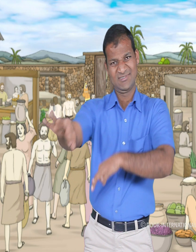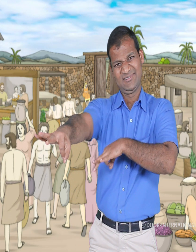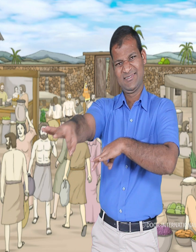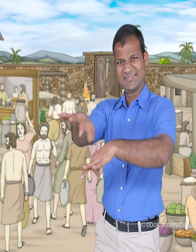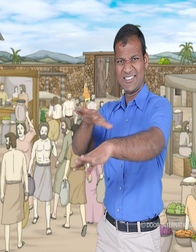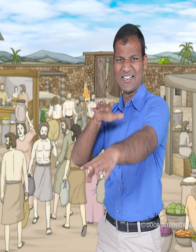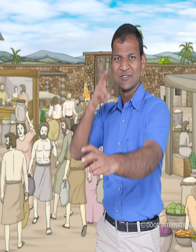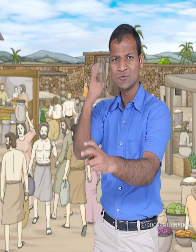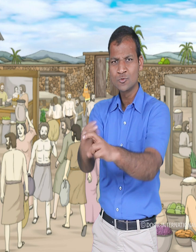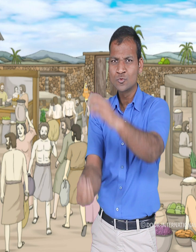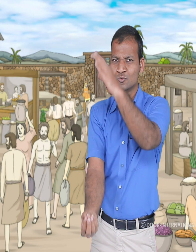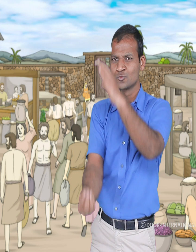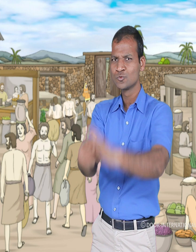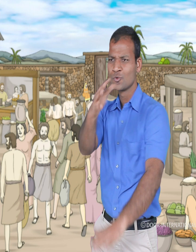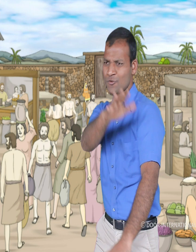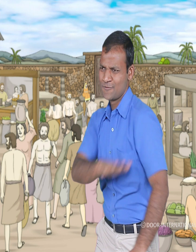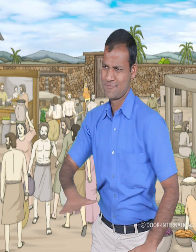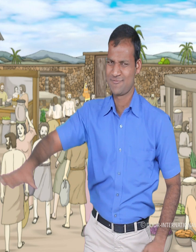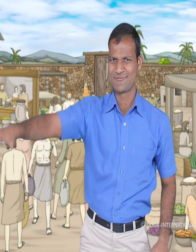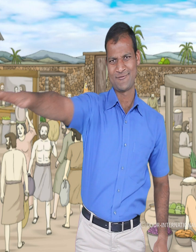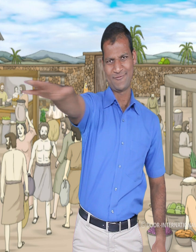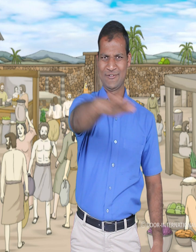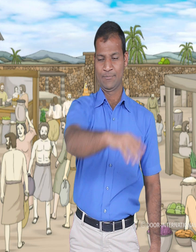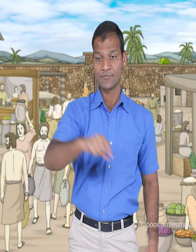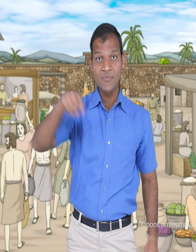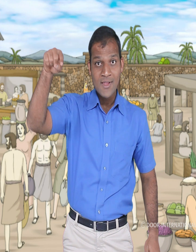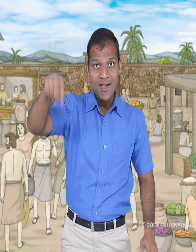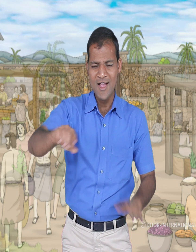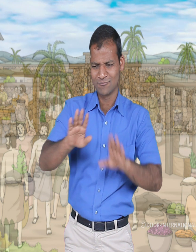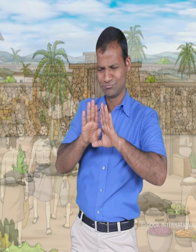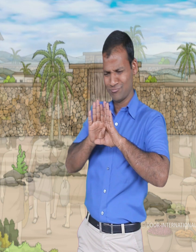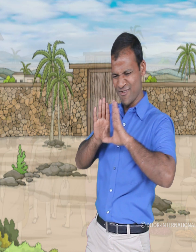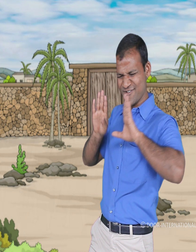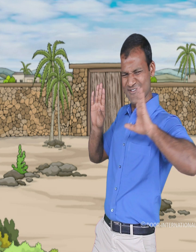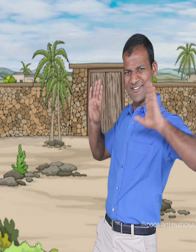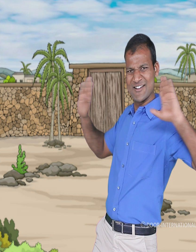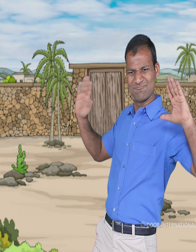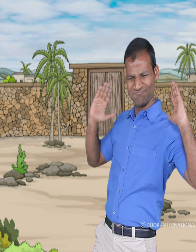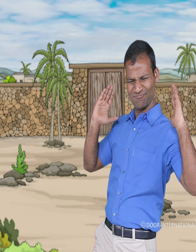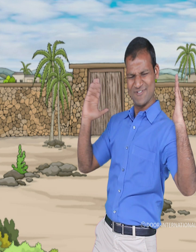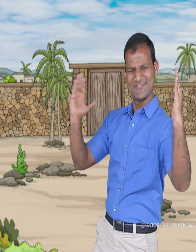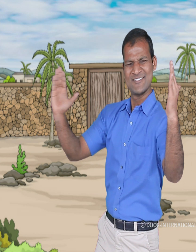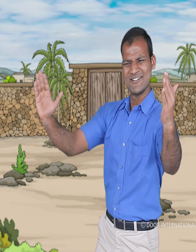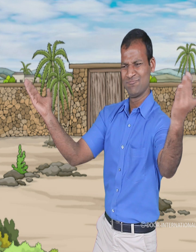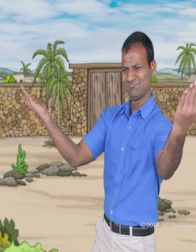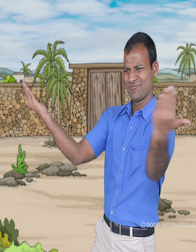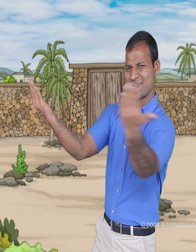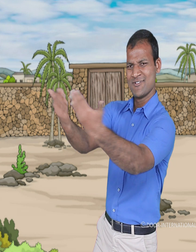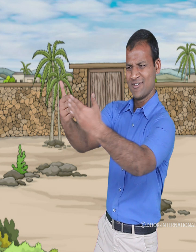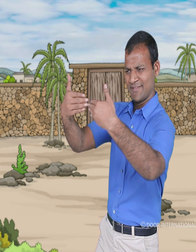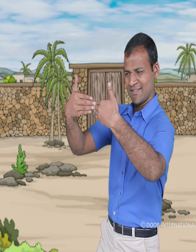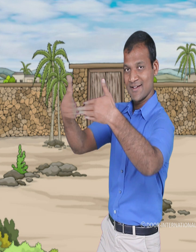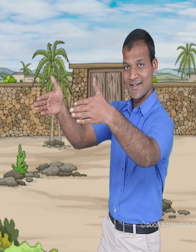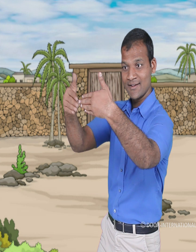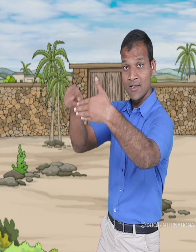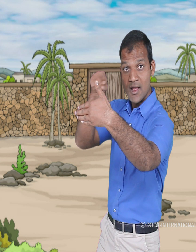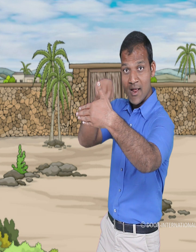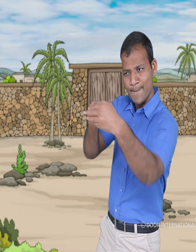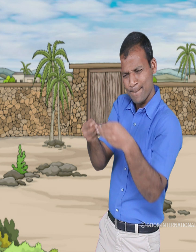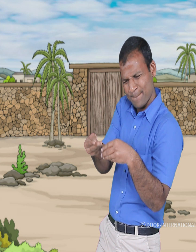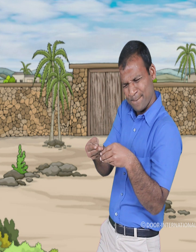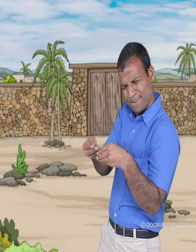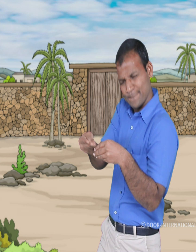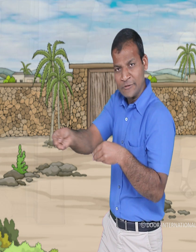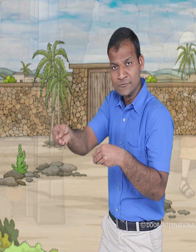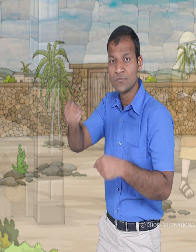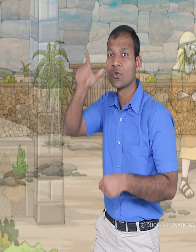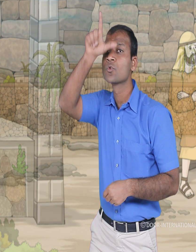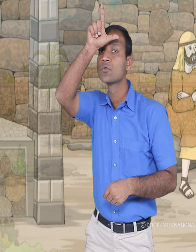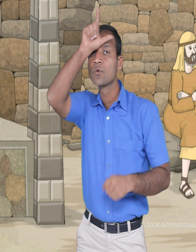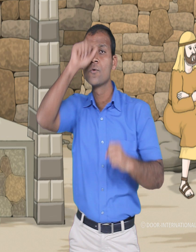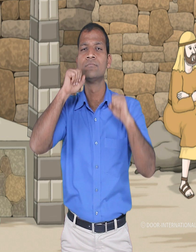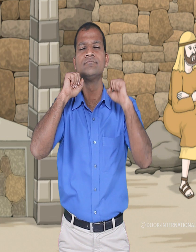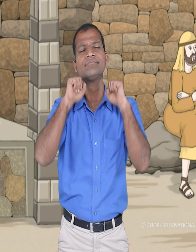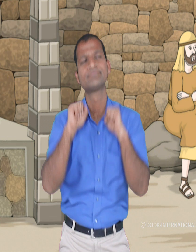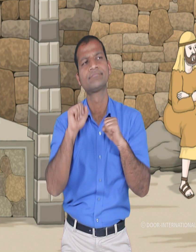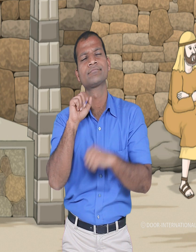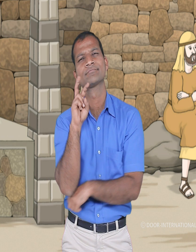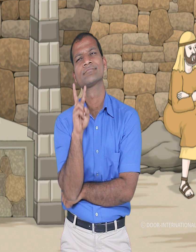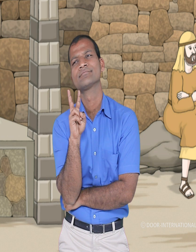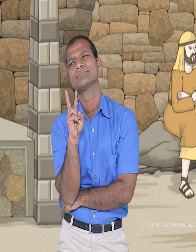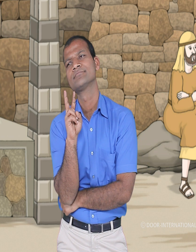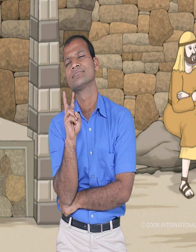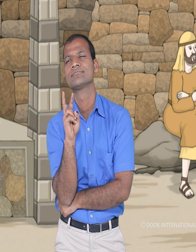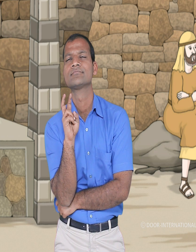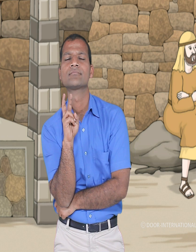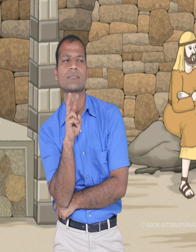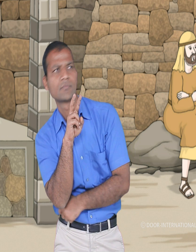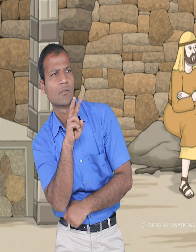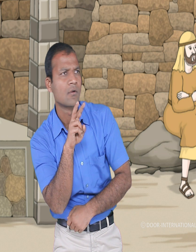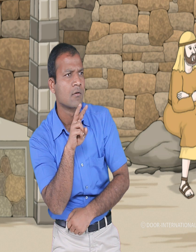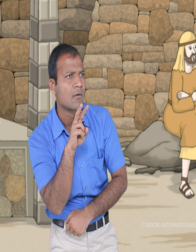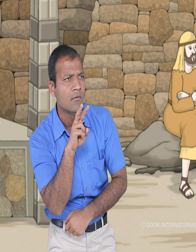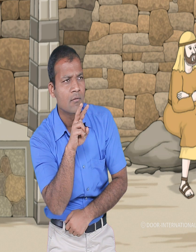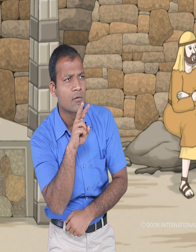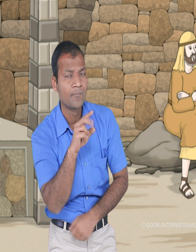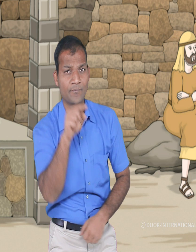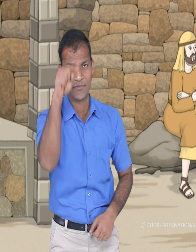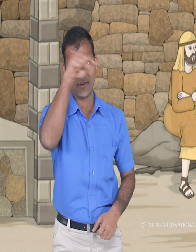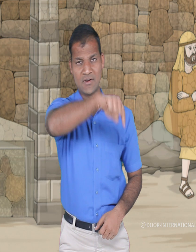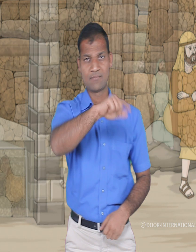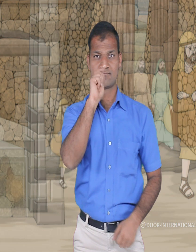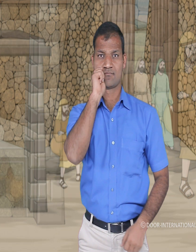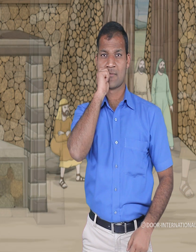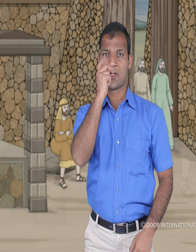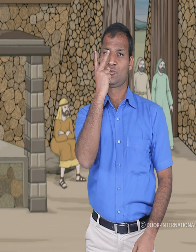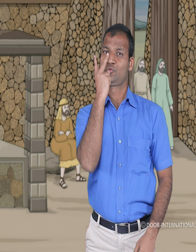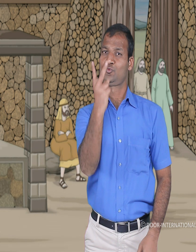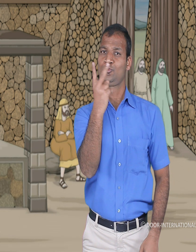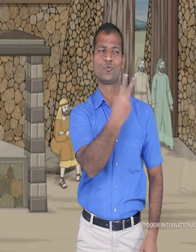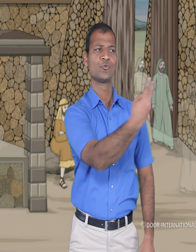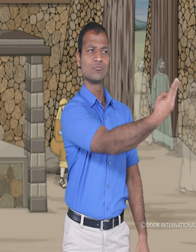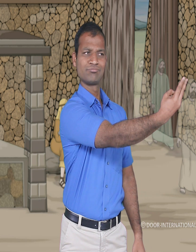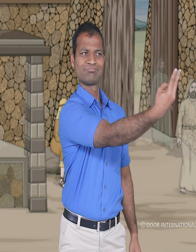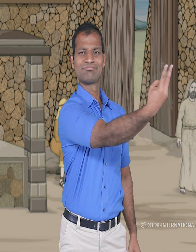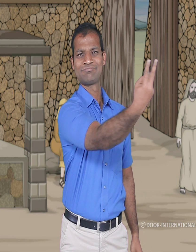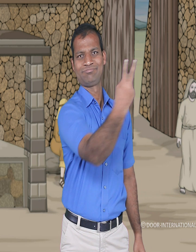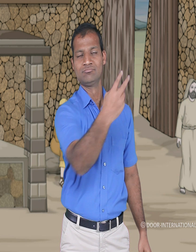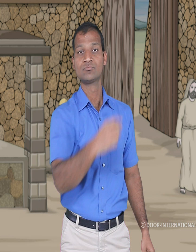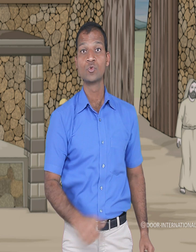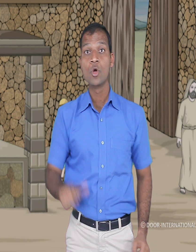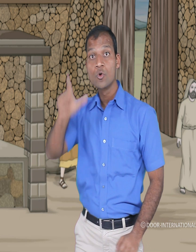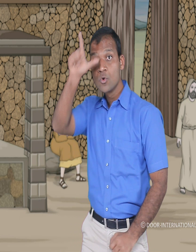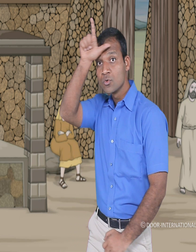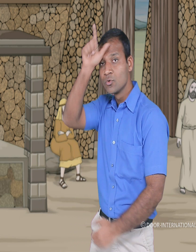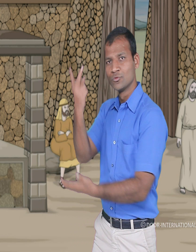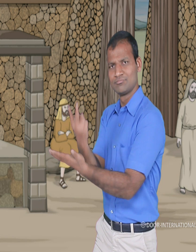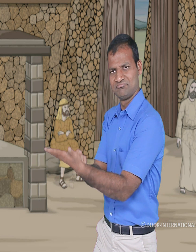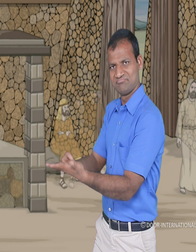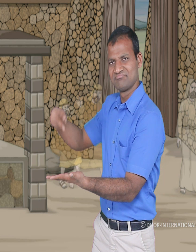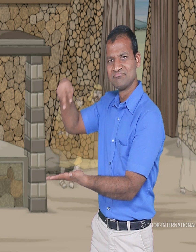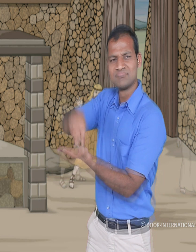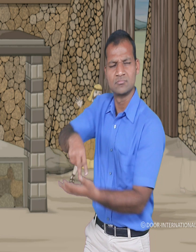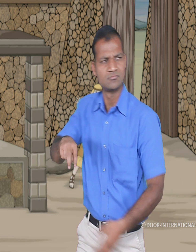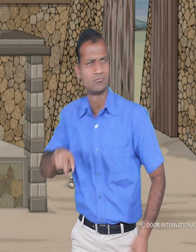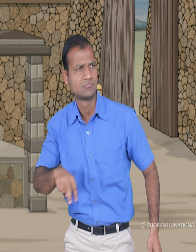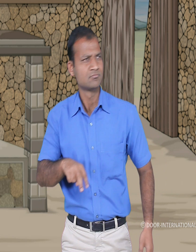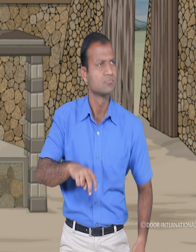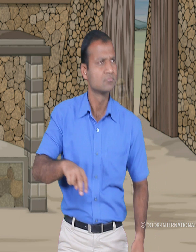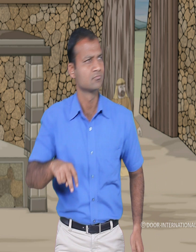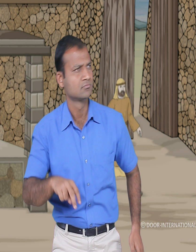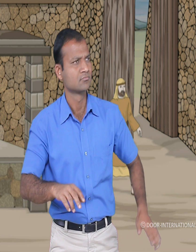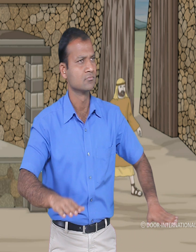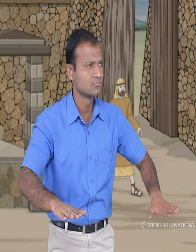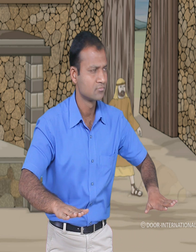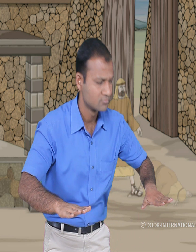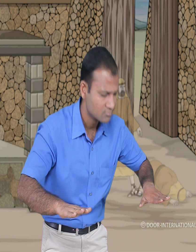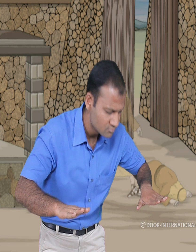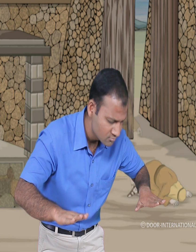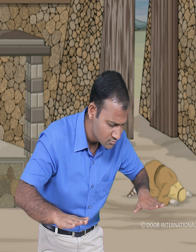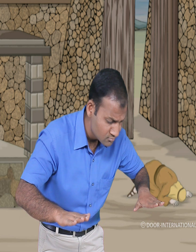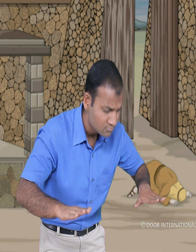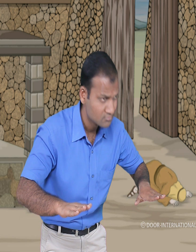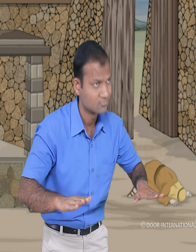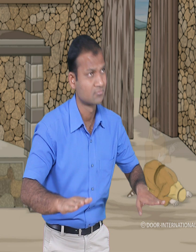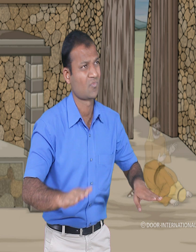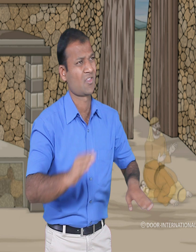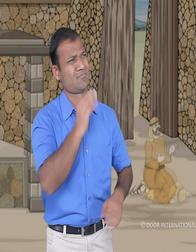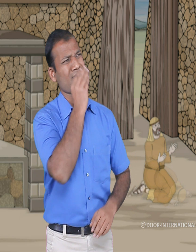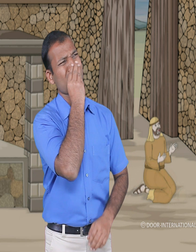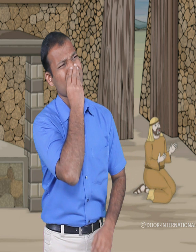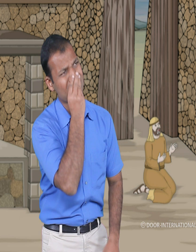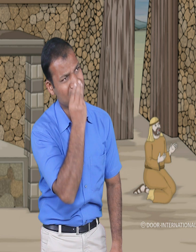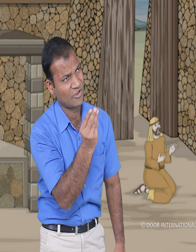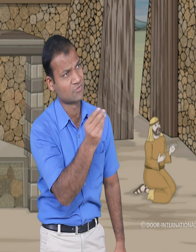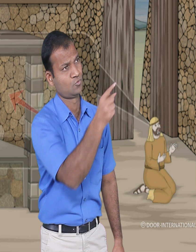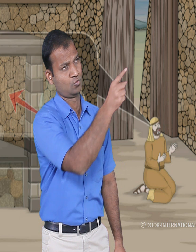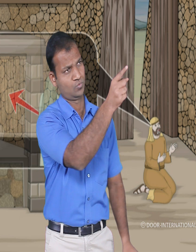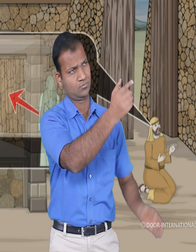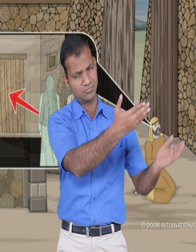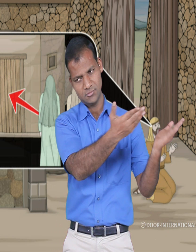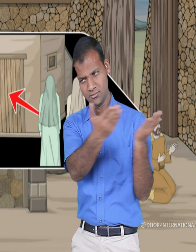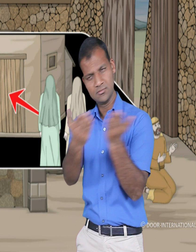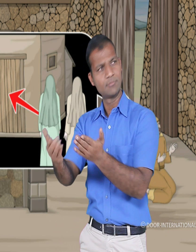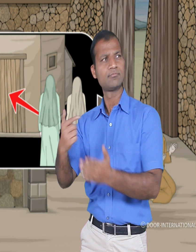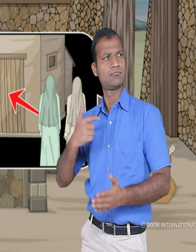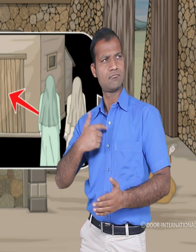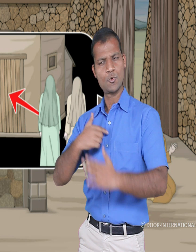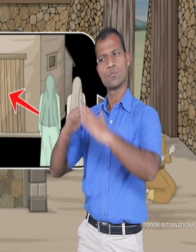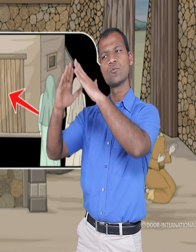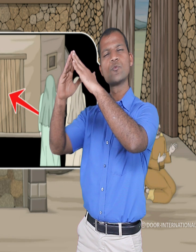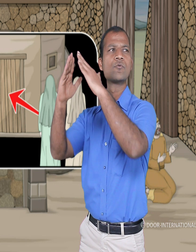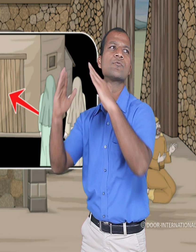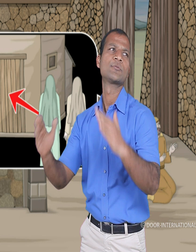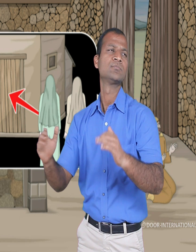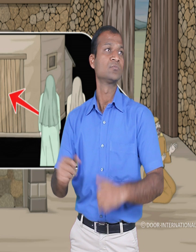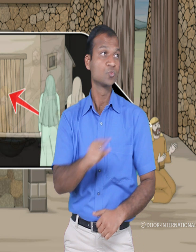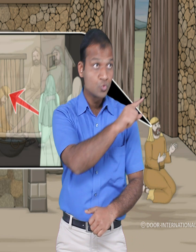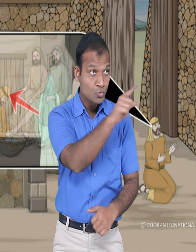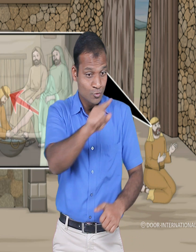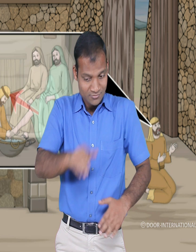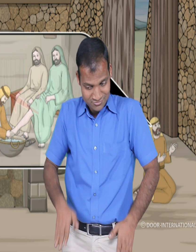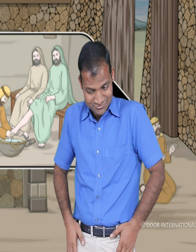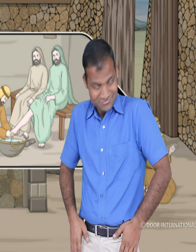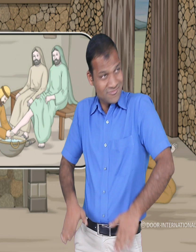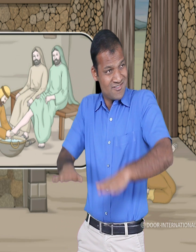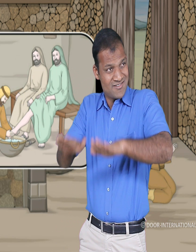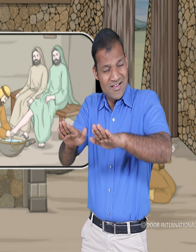When Lot saw them, he got up to meet them, bowed facedown, and said, “My lords, please turn aside into the house of your servant;